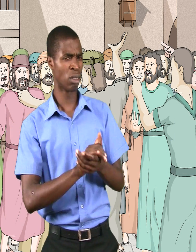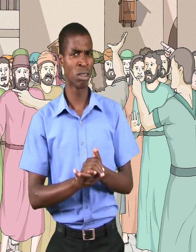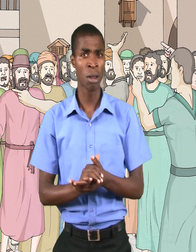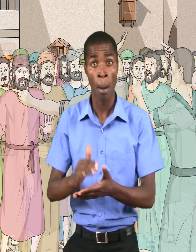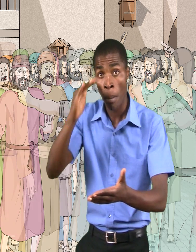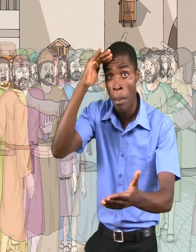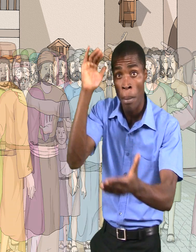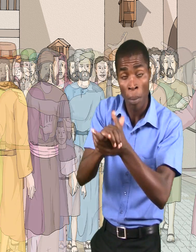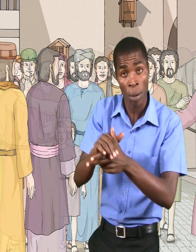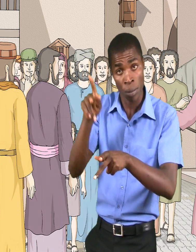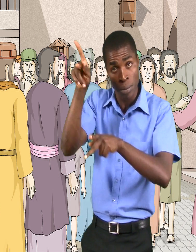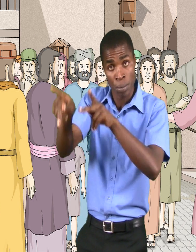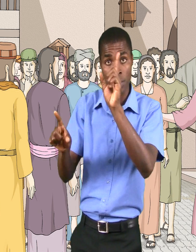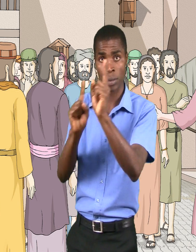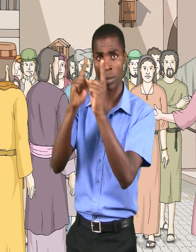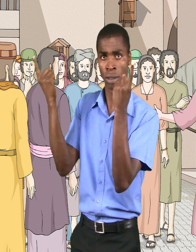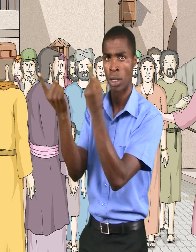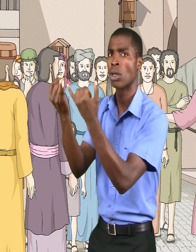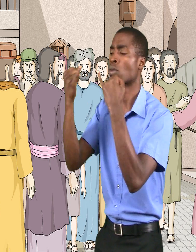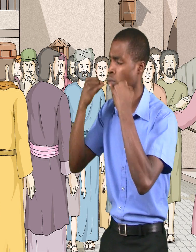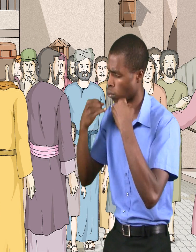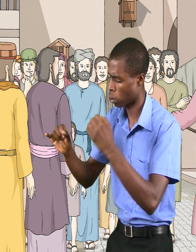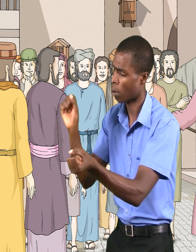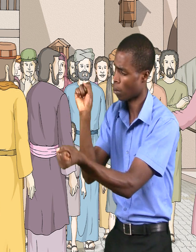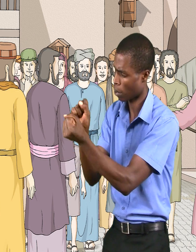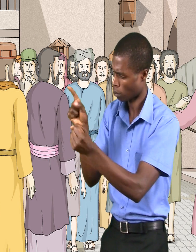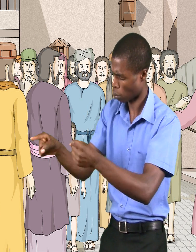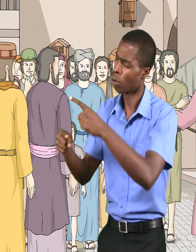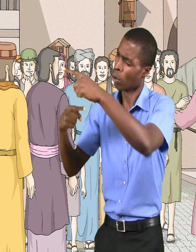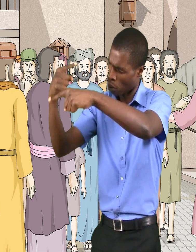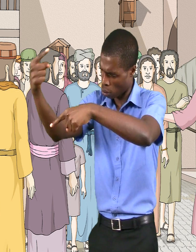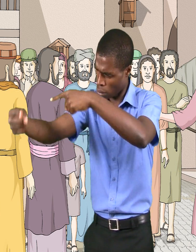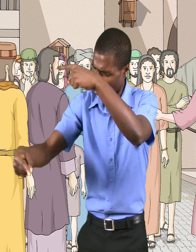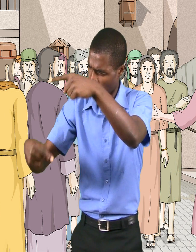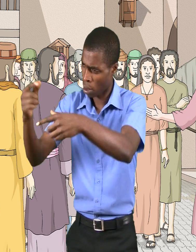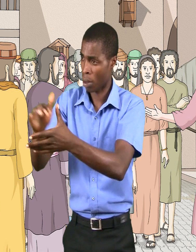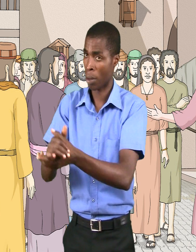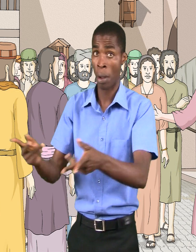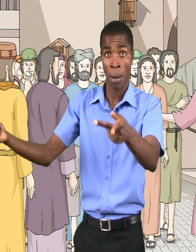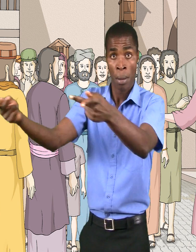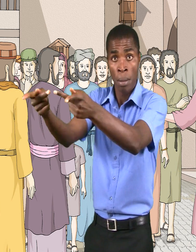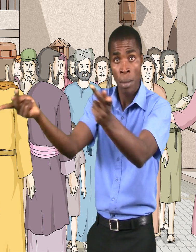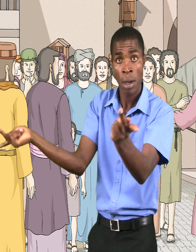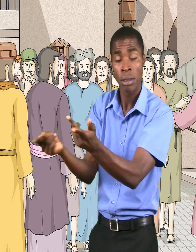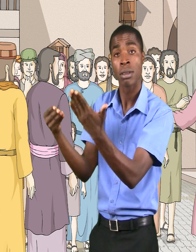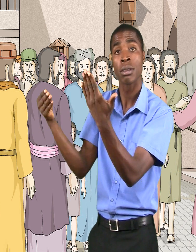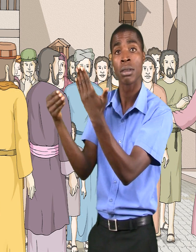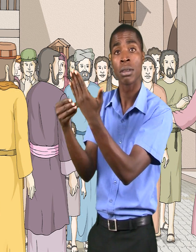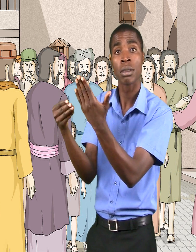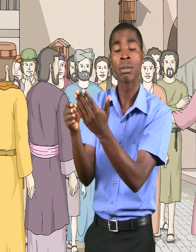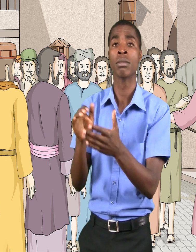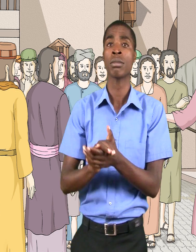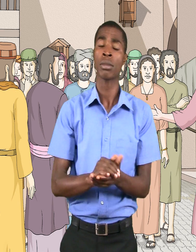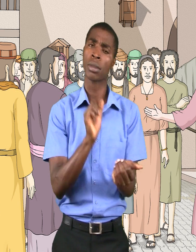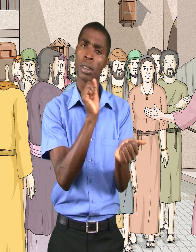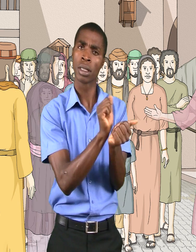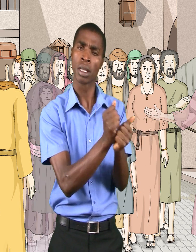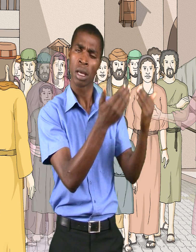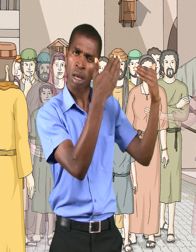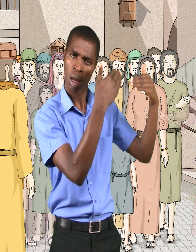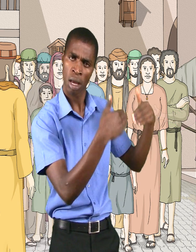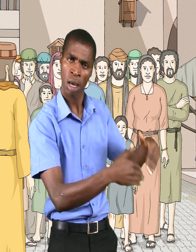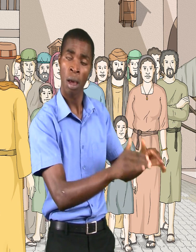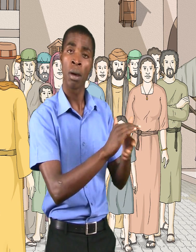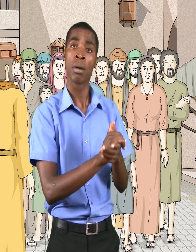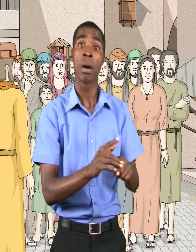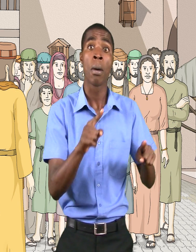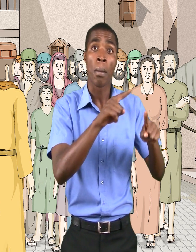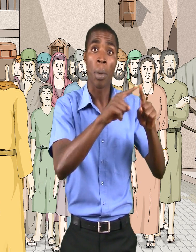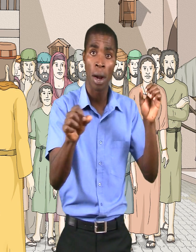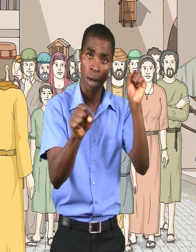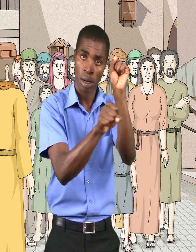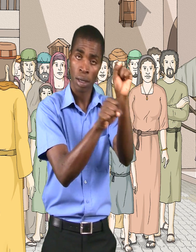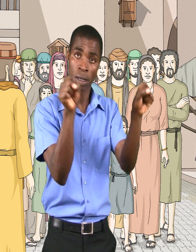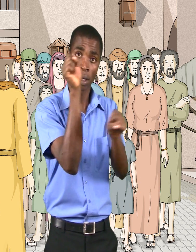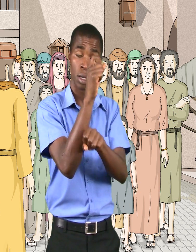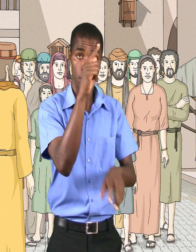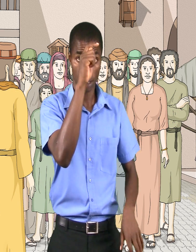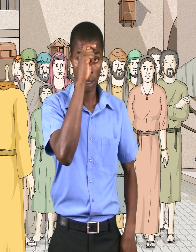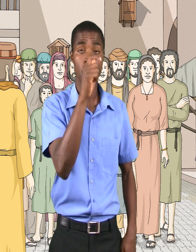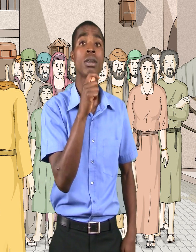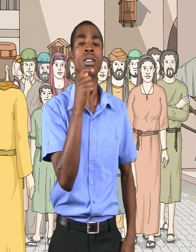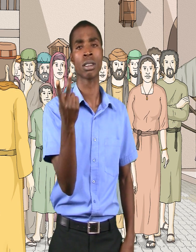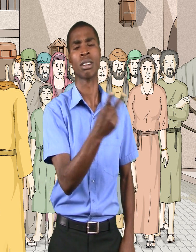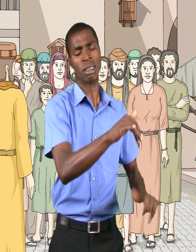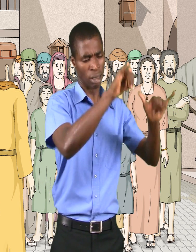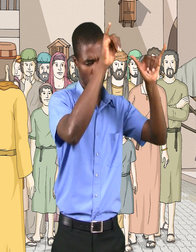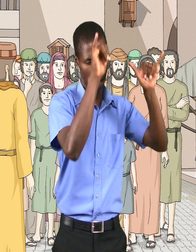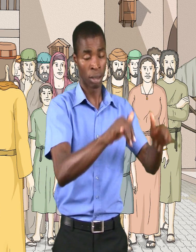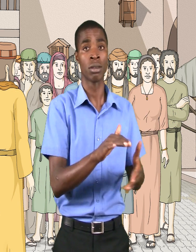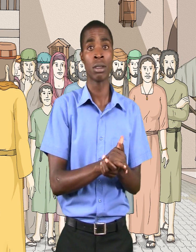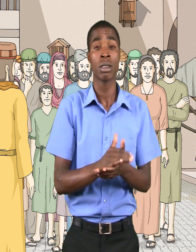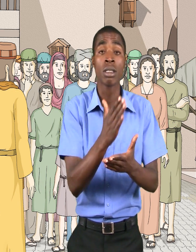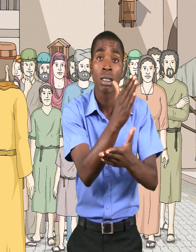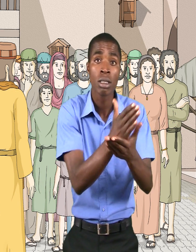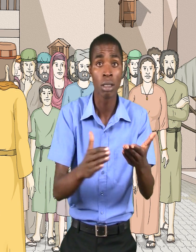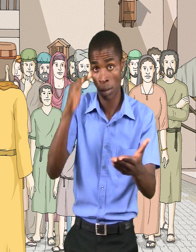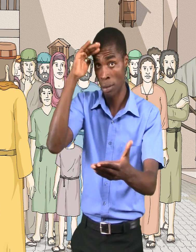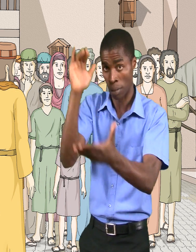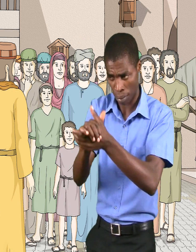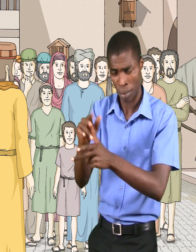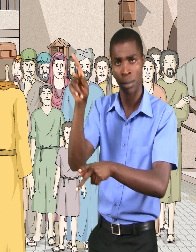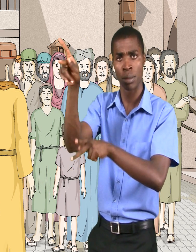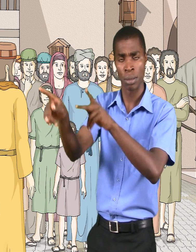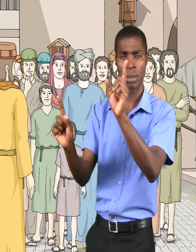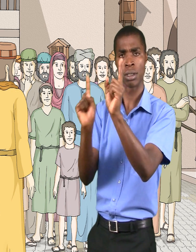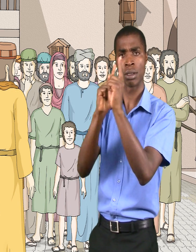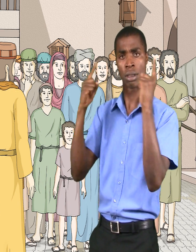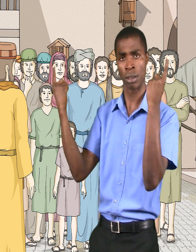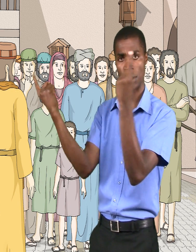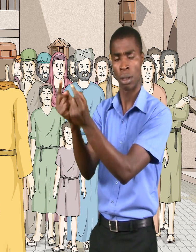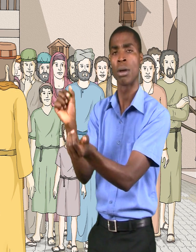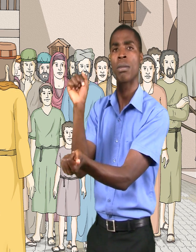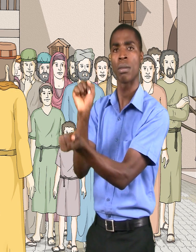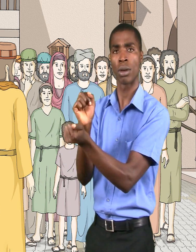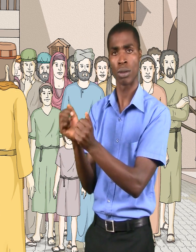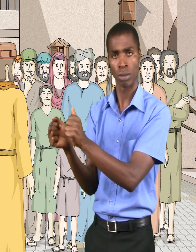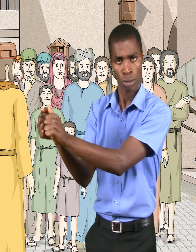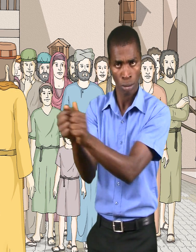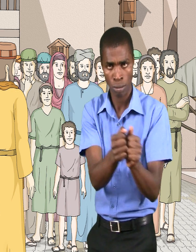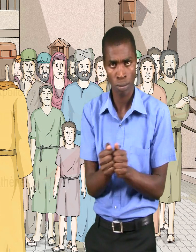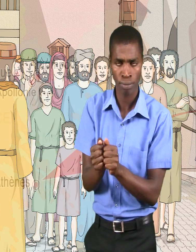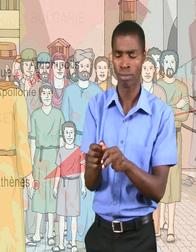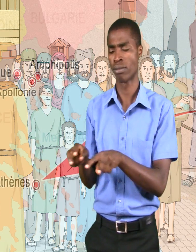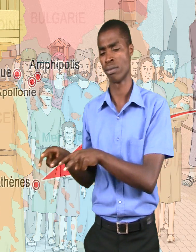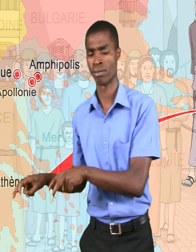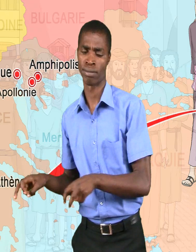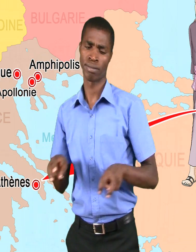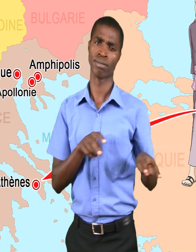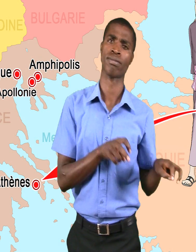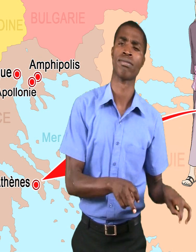The brothers immediately sent Paul to the coast, but Silas and Timothy remained in Berea.